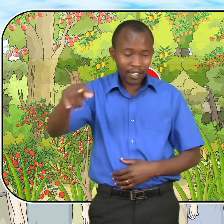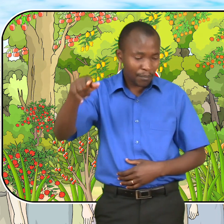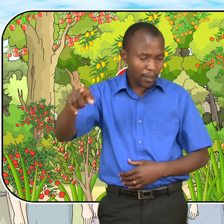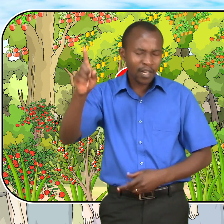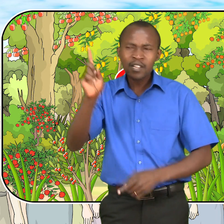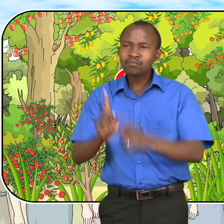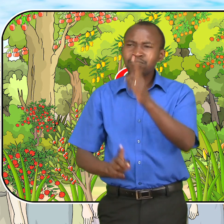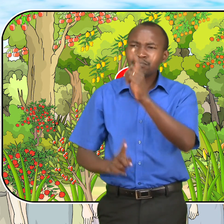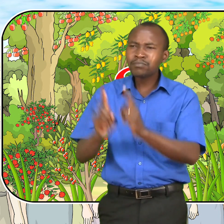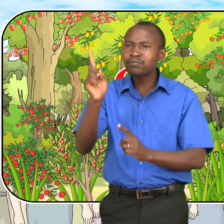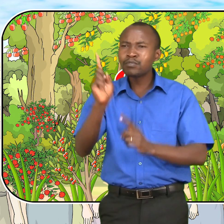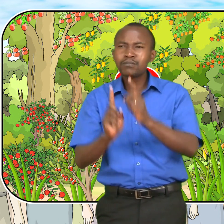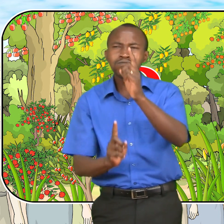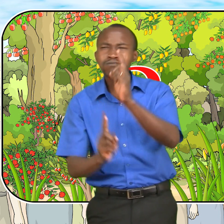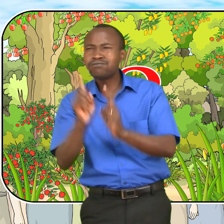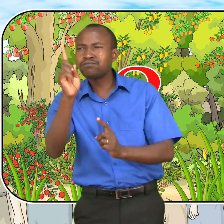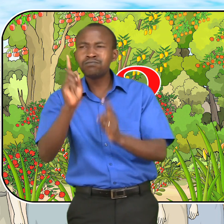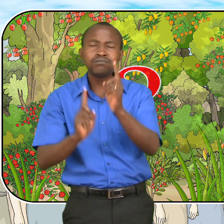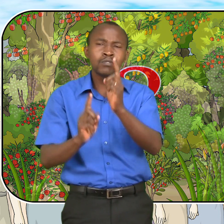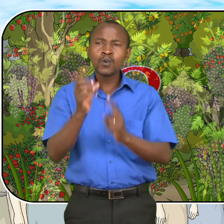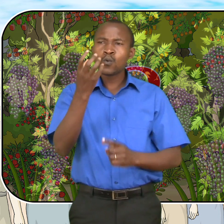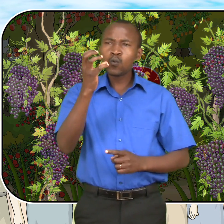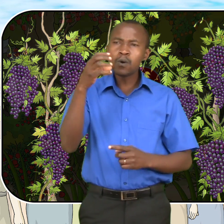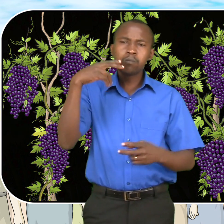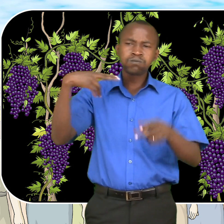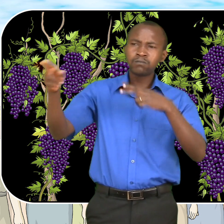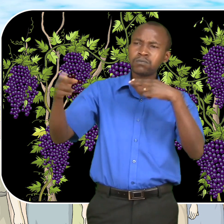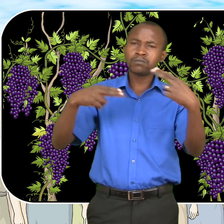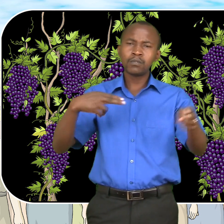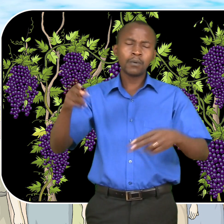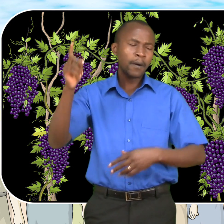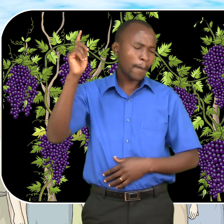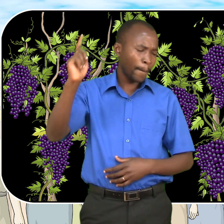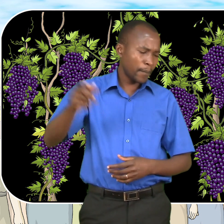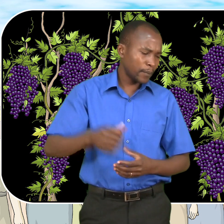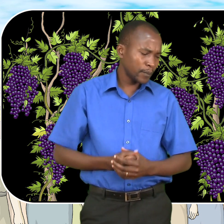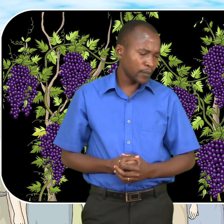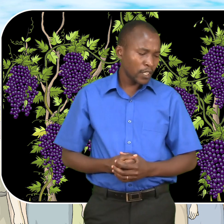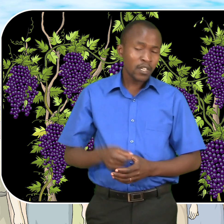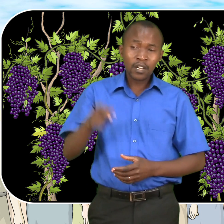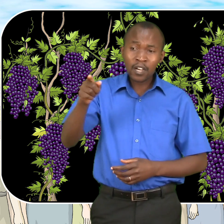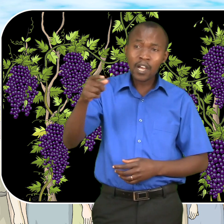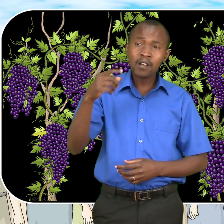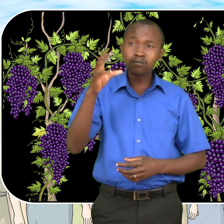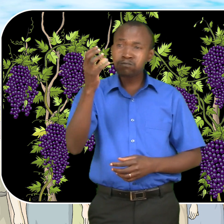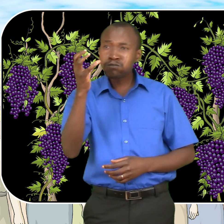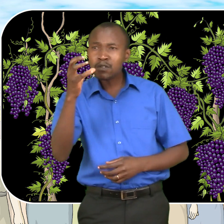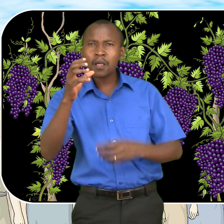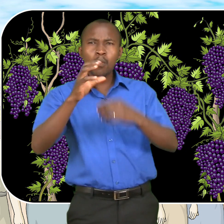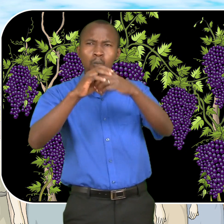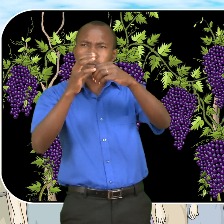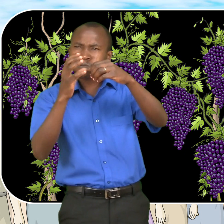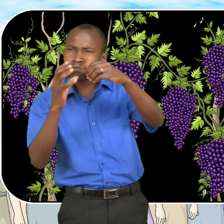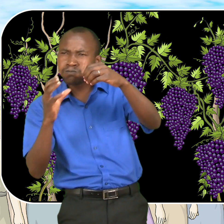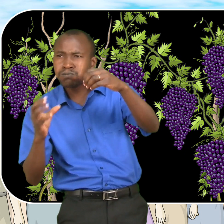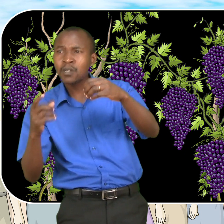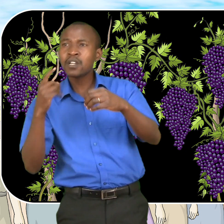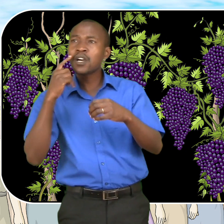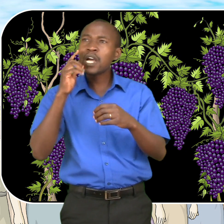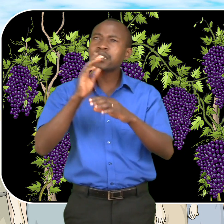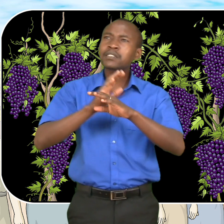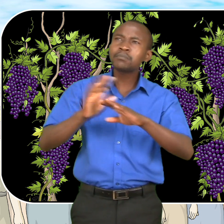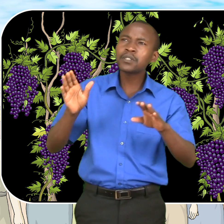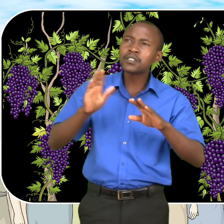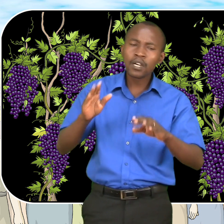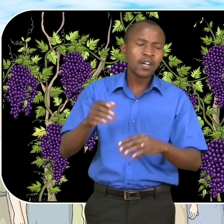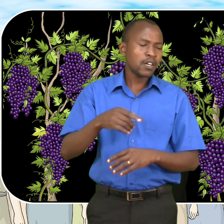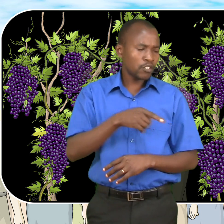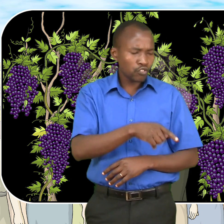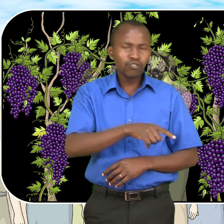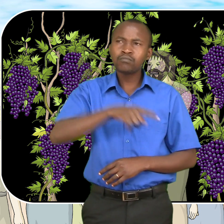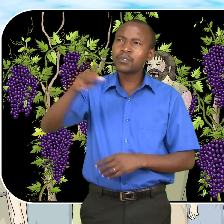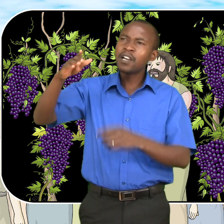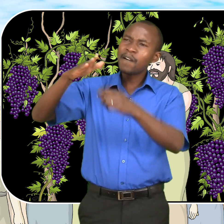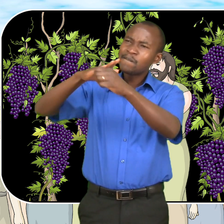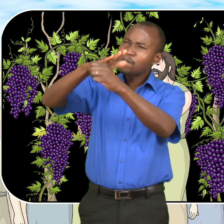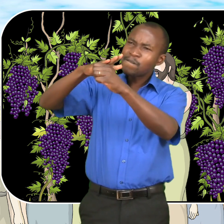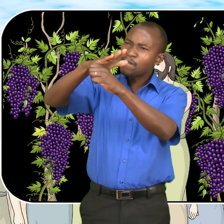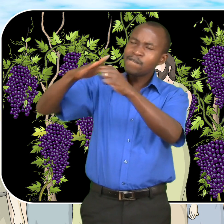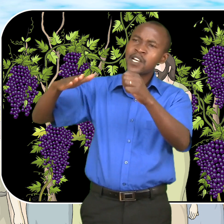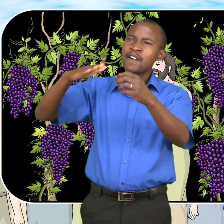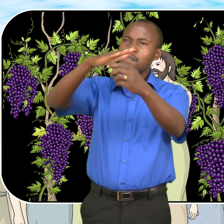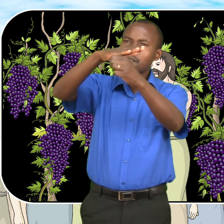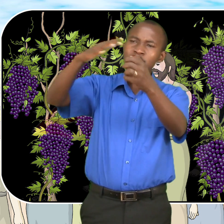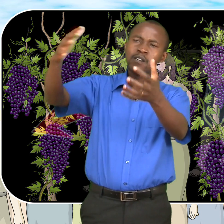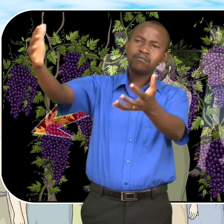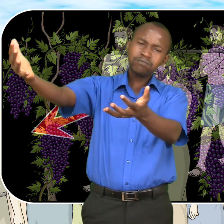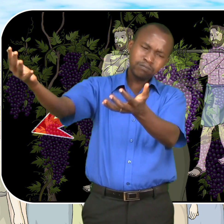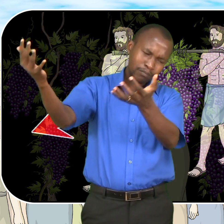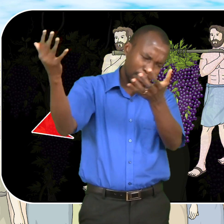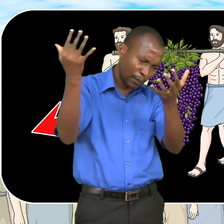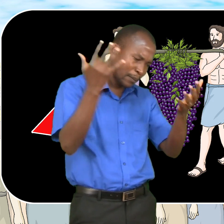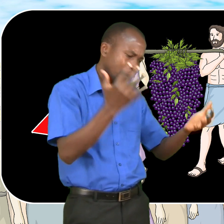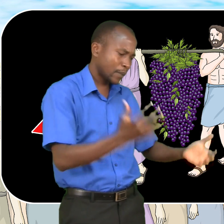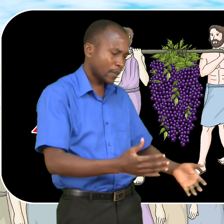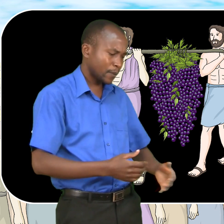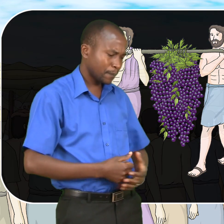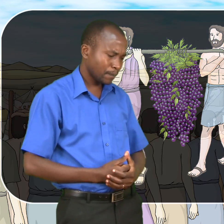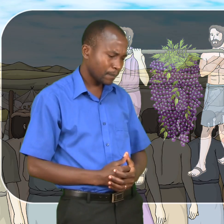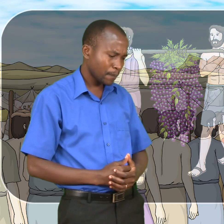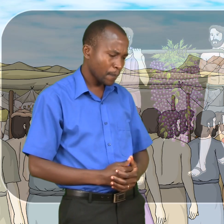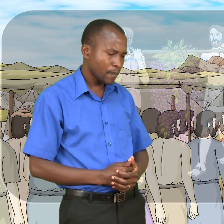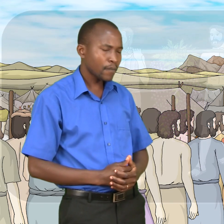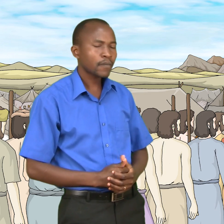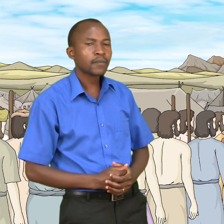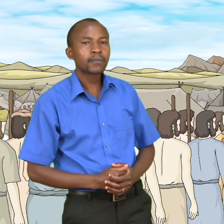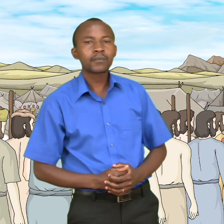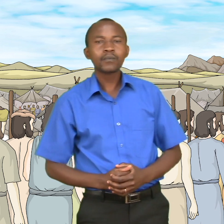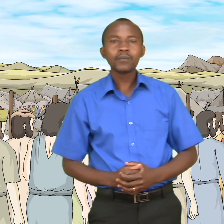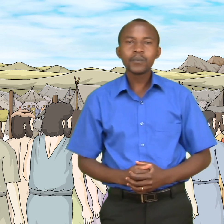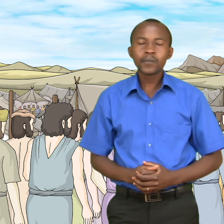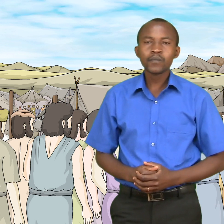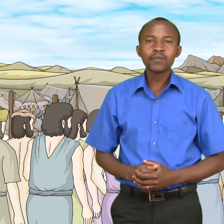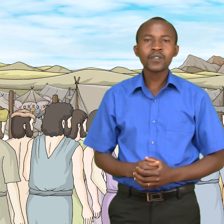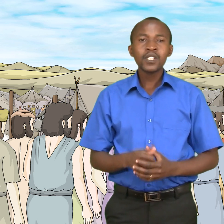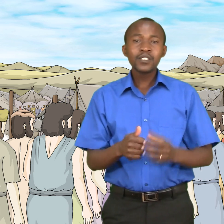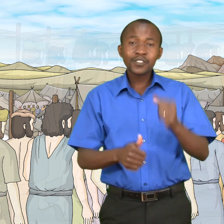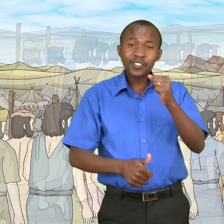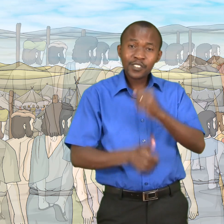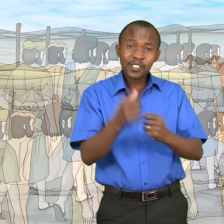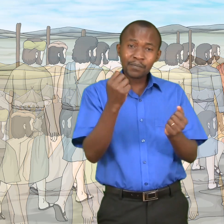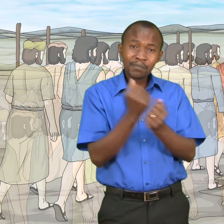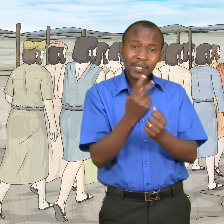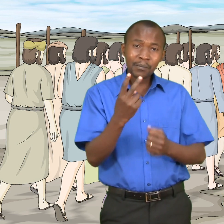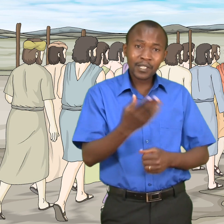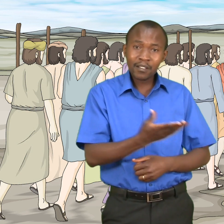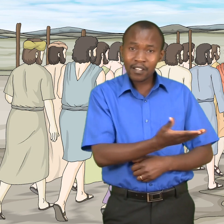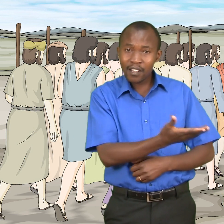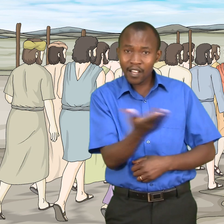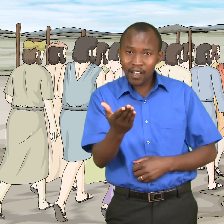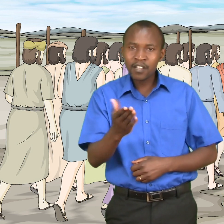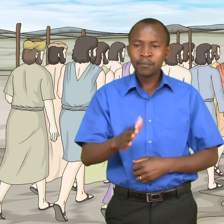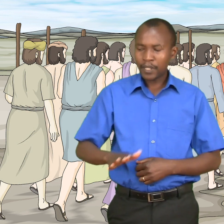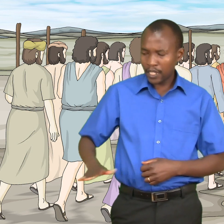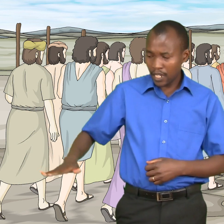Be courageous, and bring back some of the fruit of the land.”